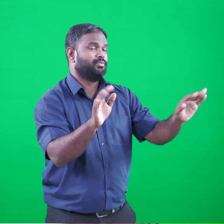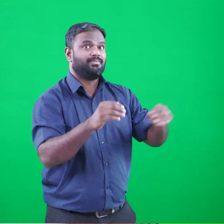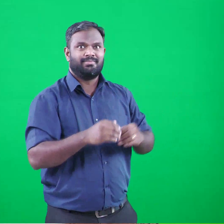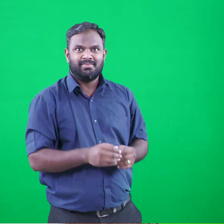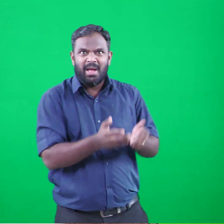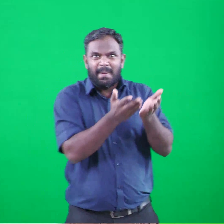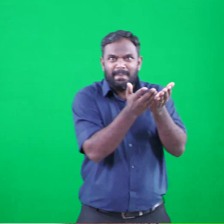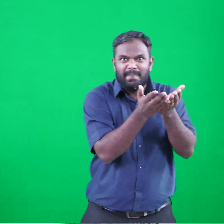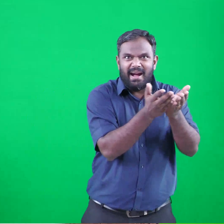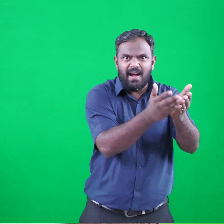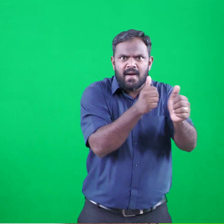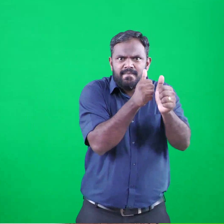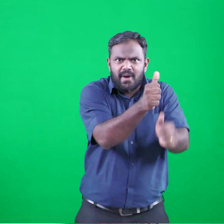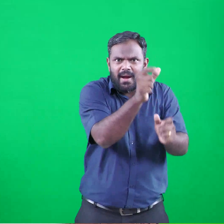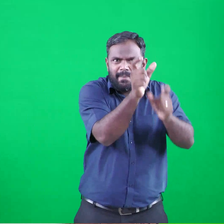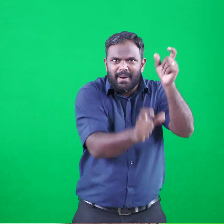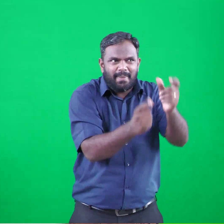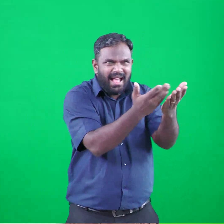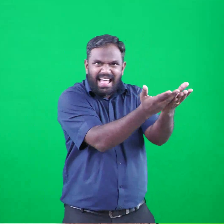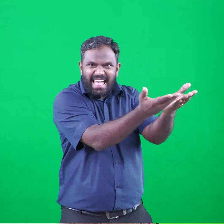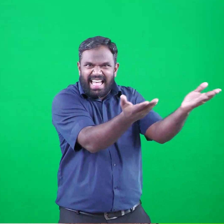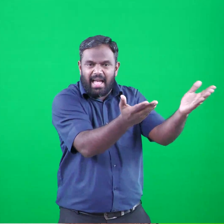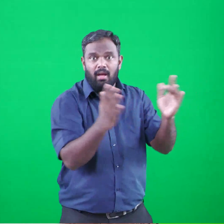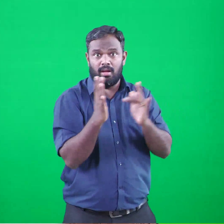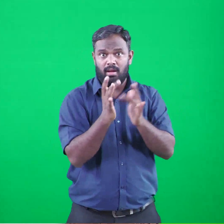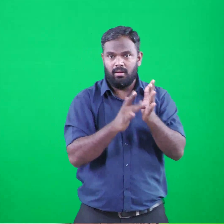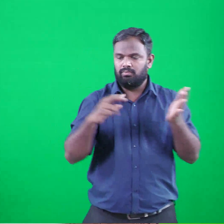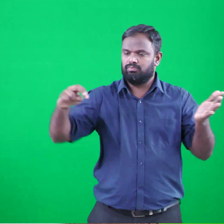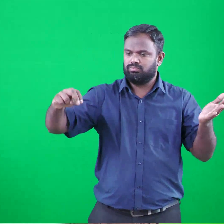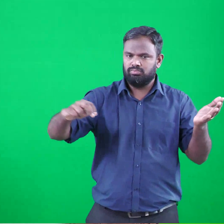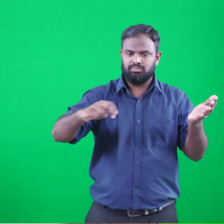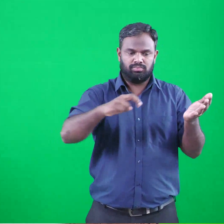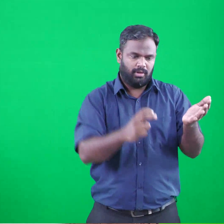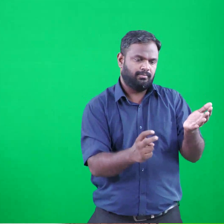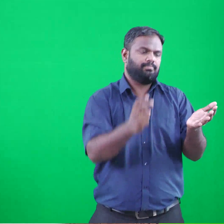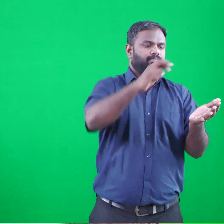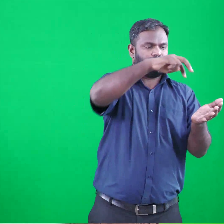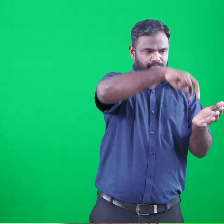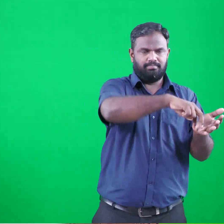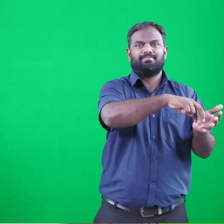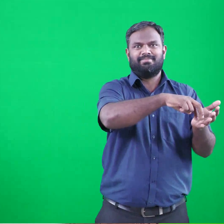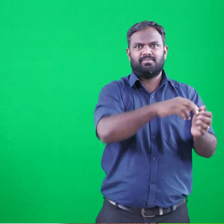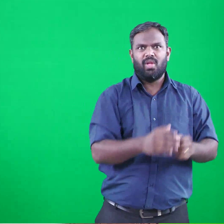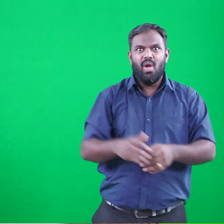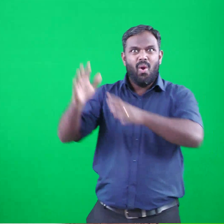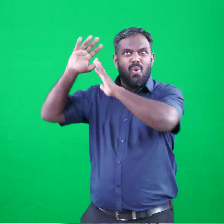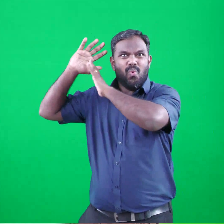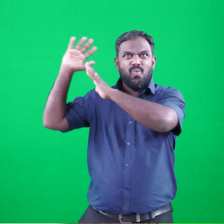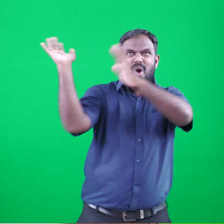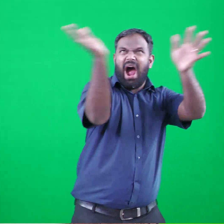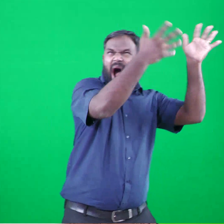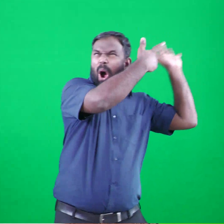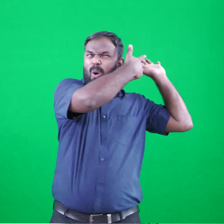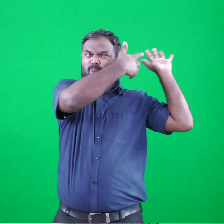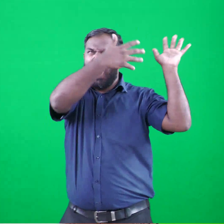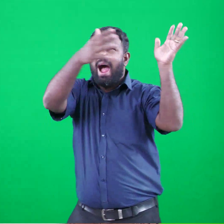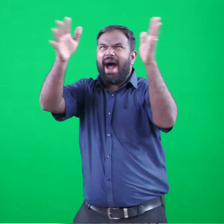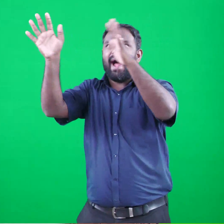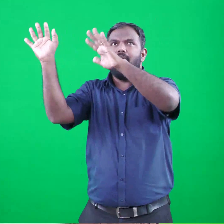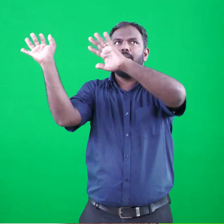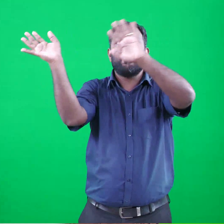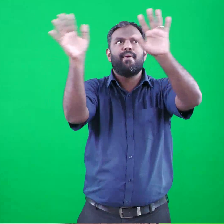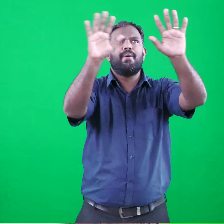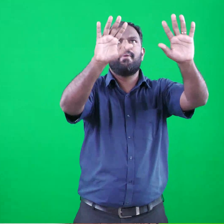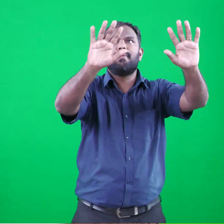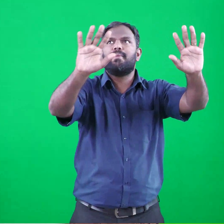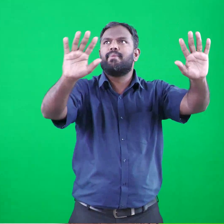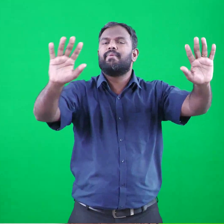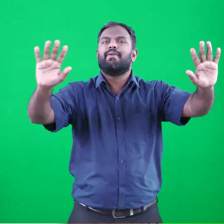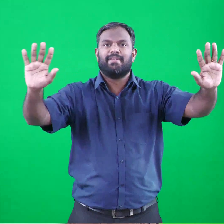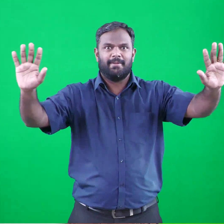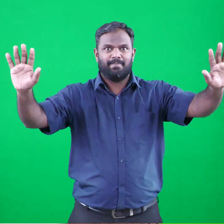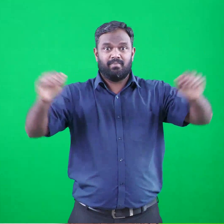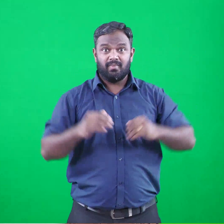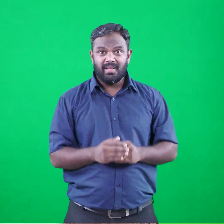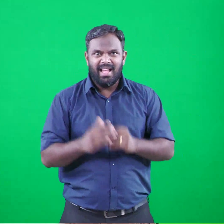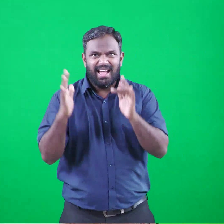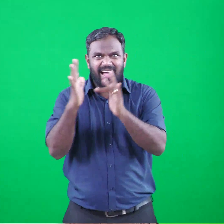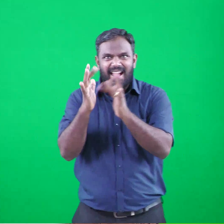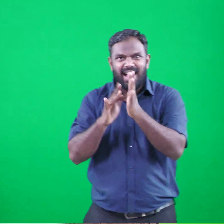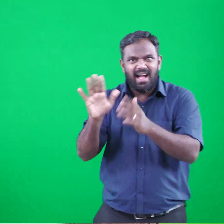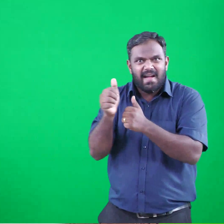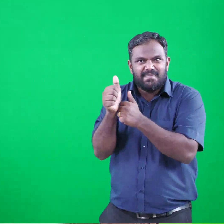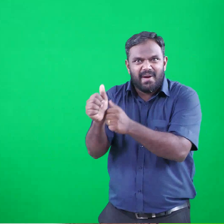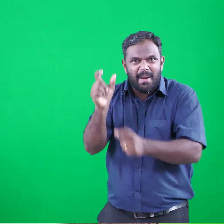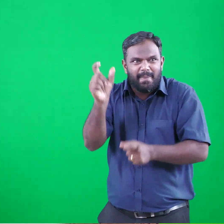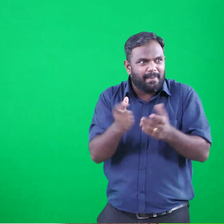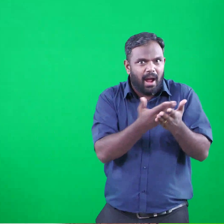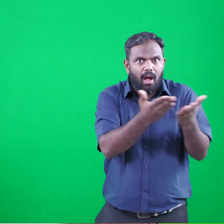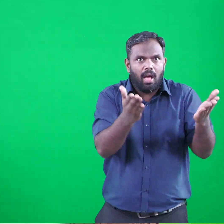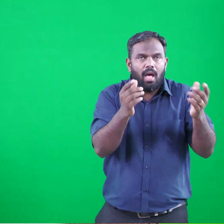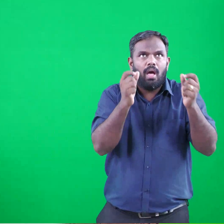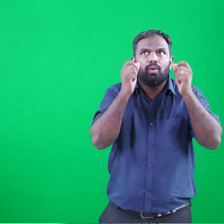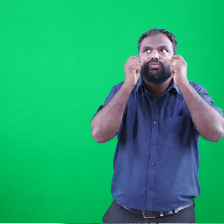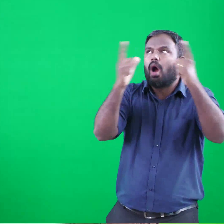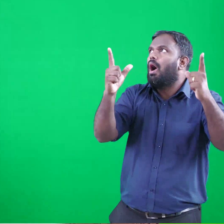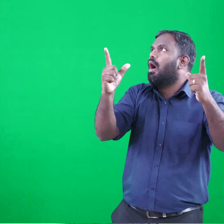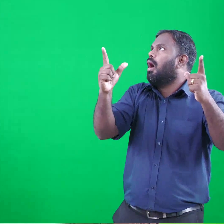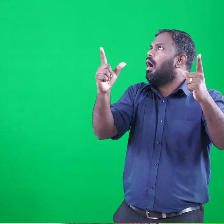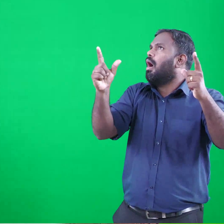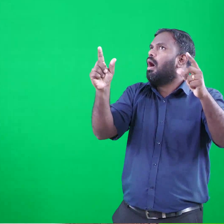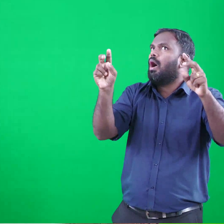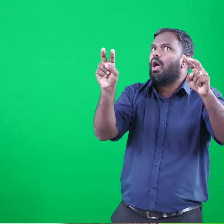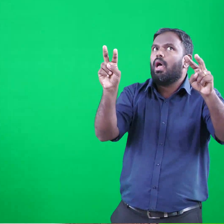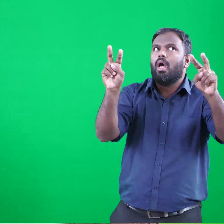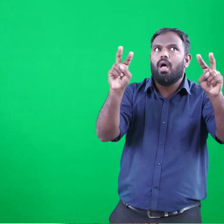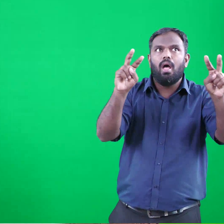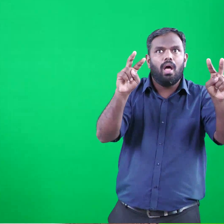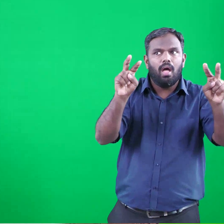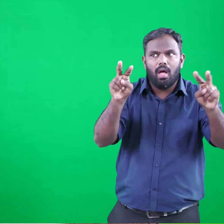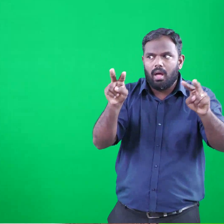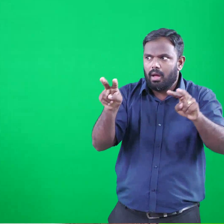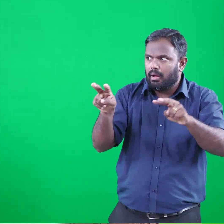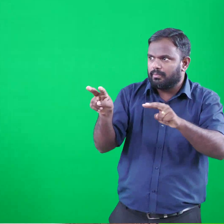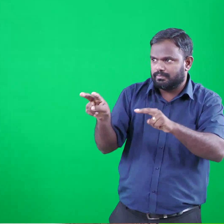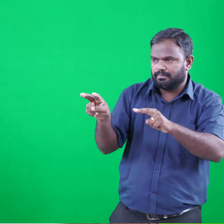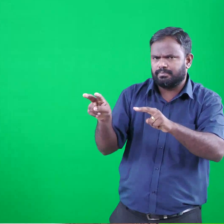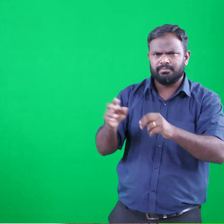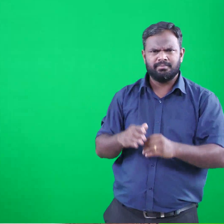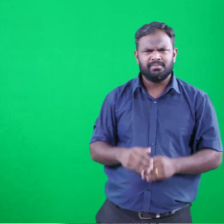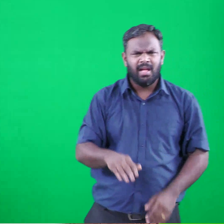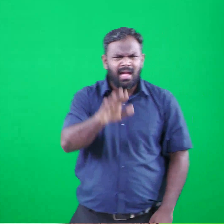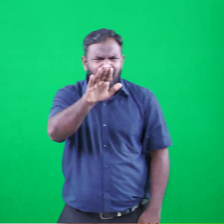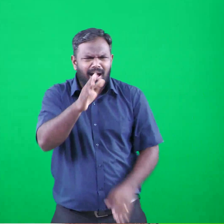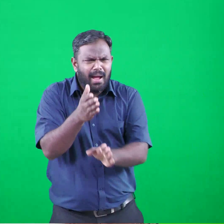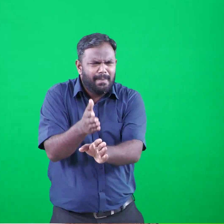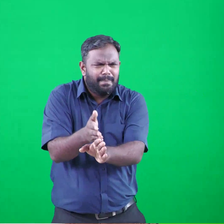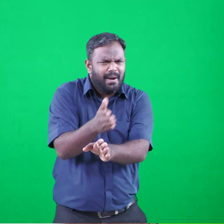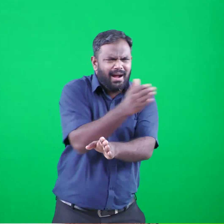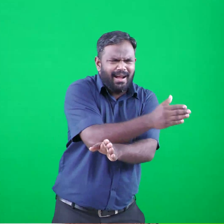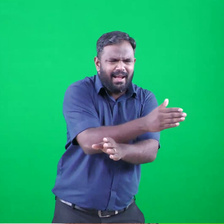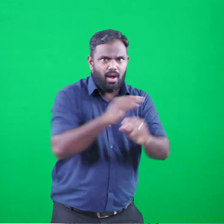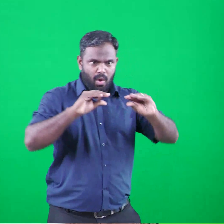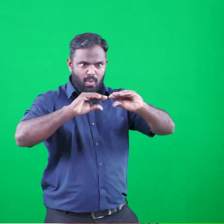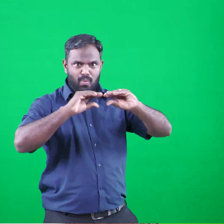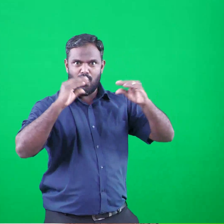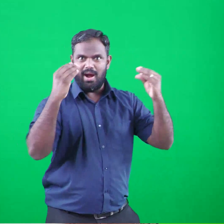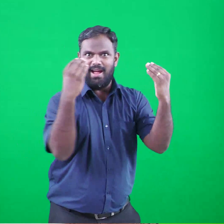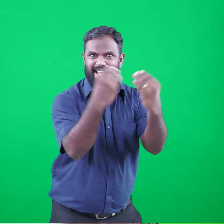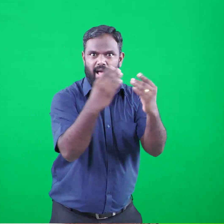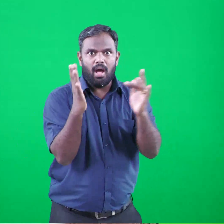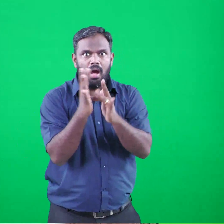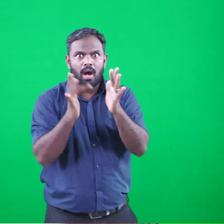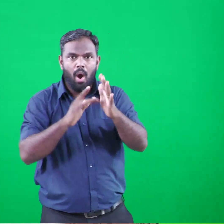Then He climbed into the boat with them, and the wind died down.